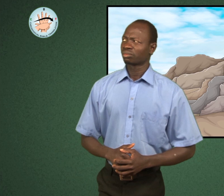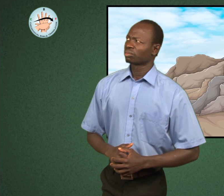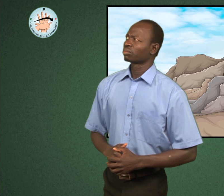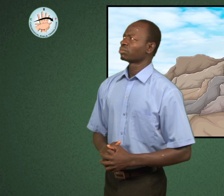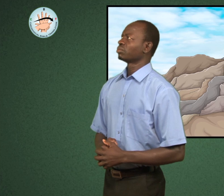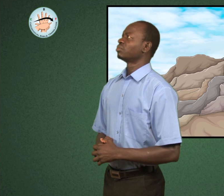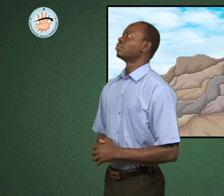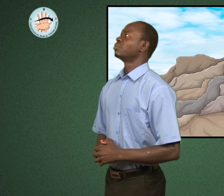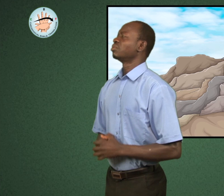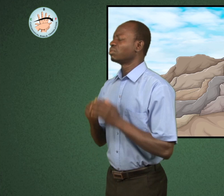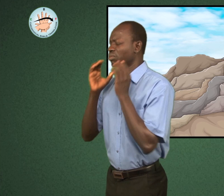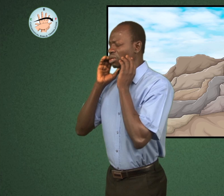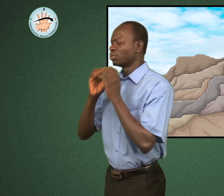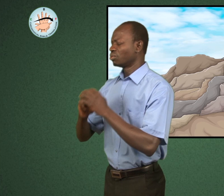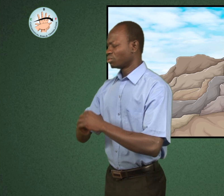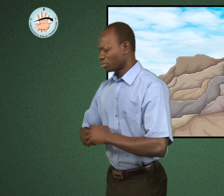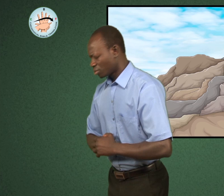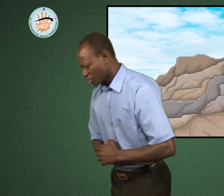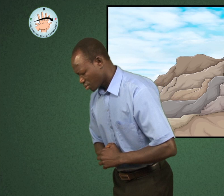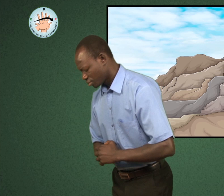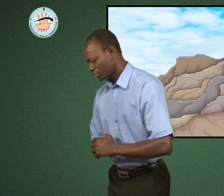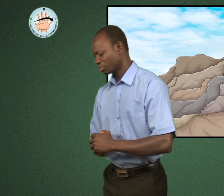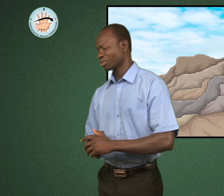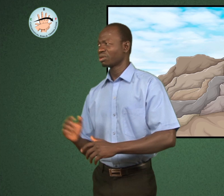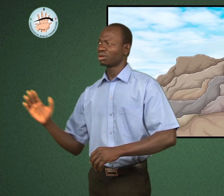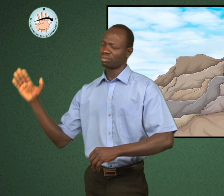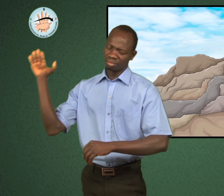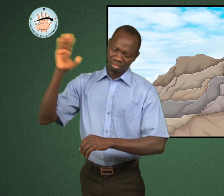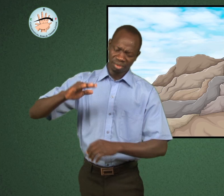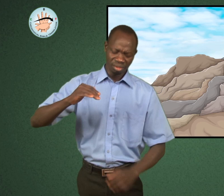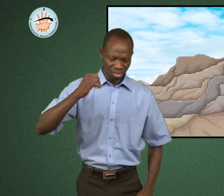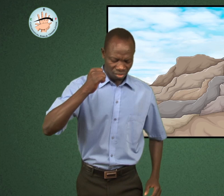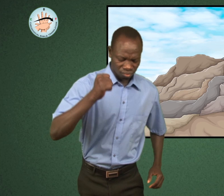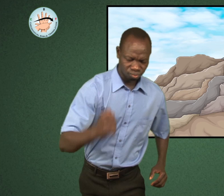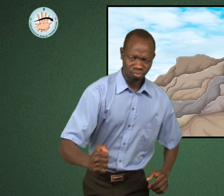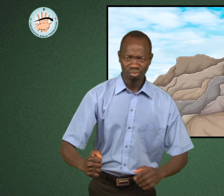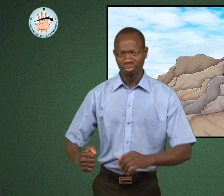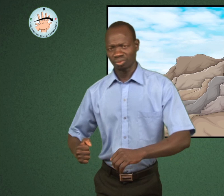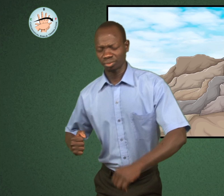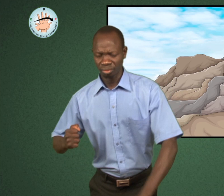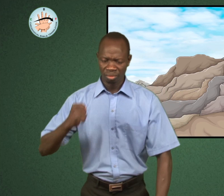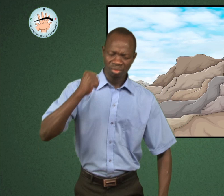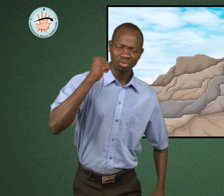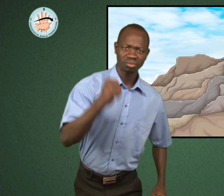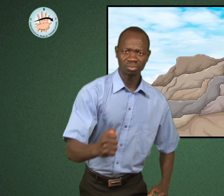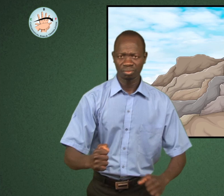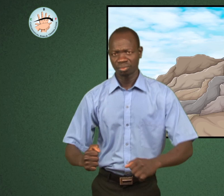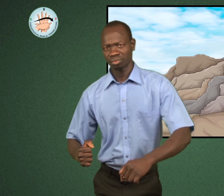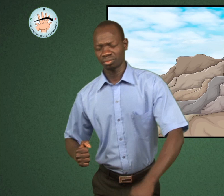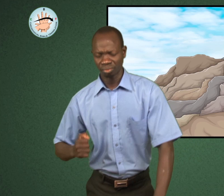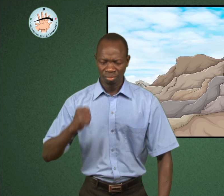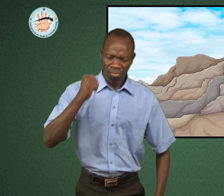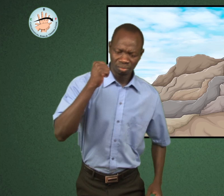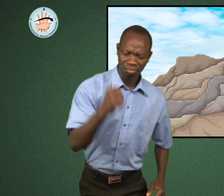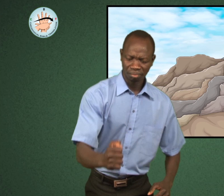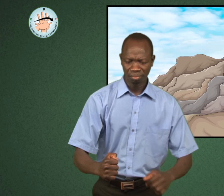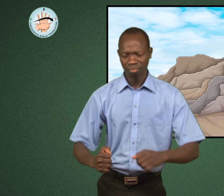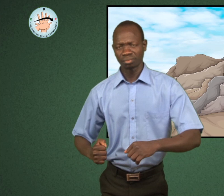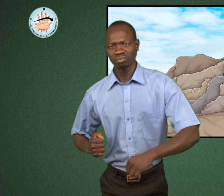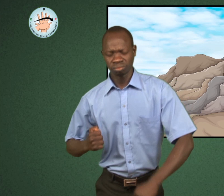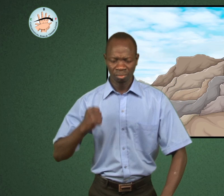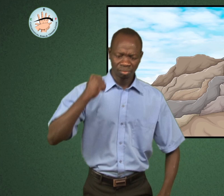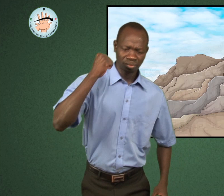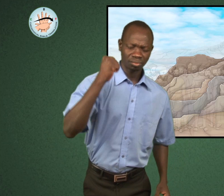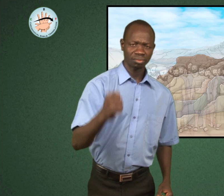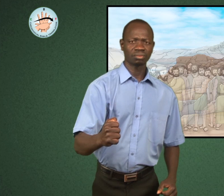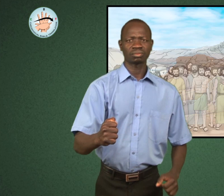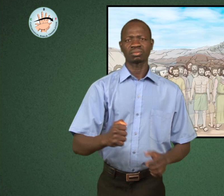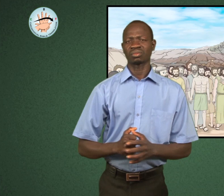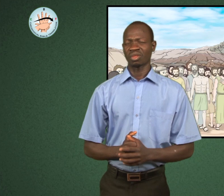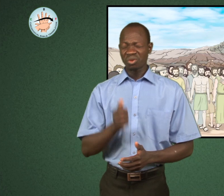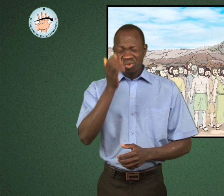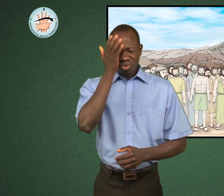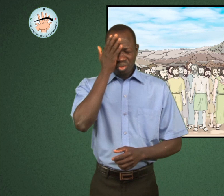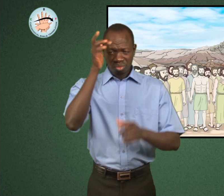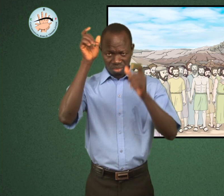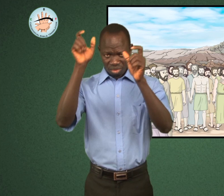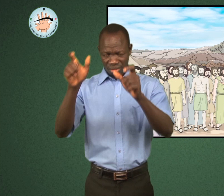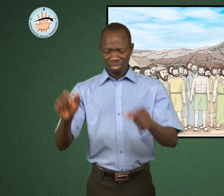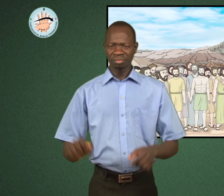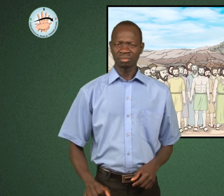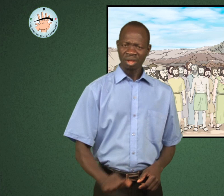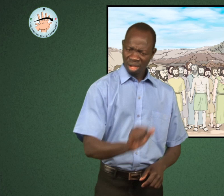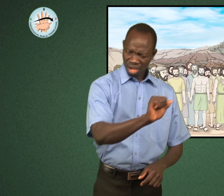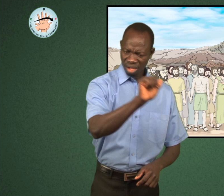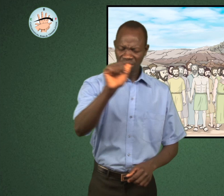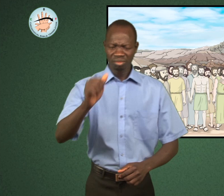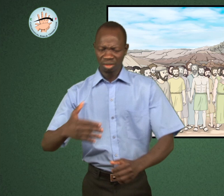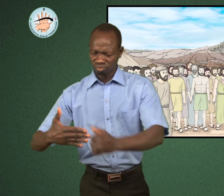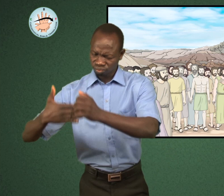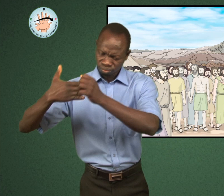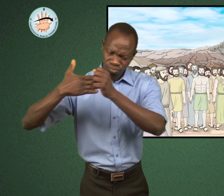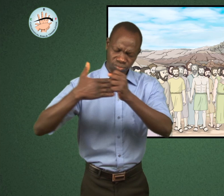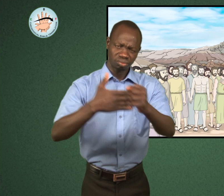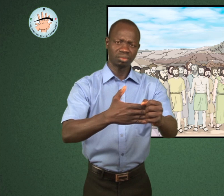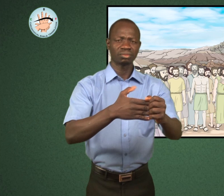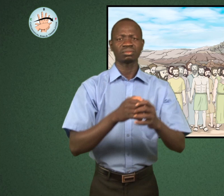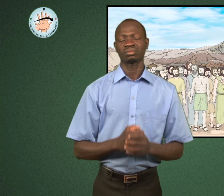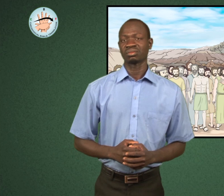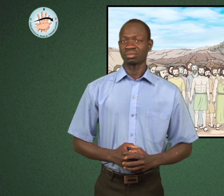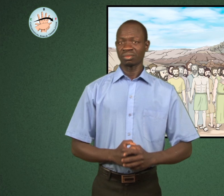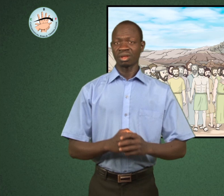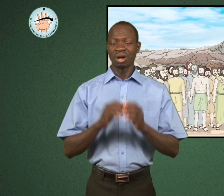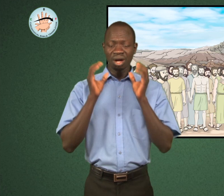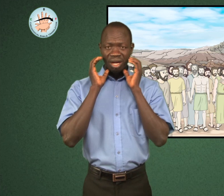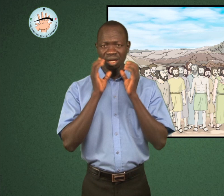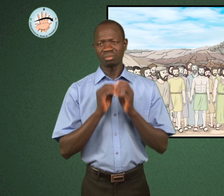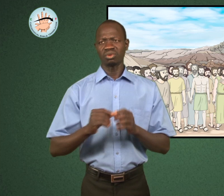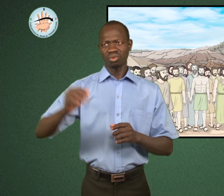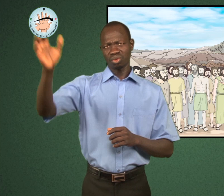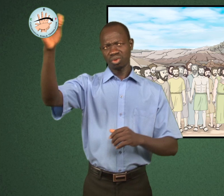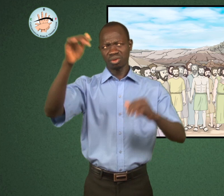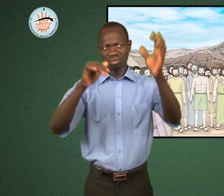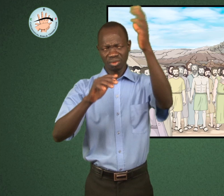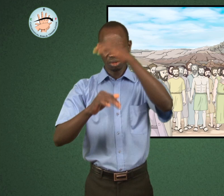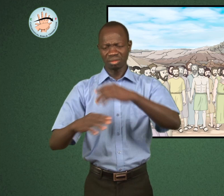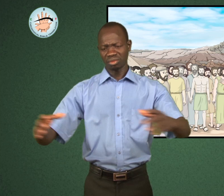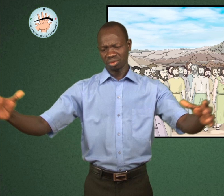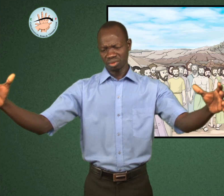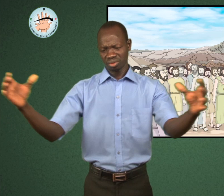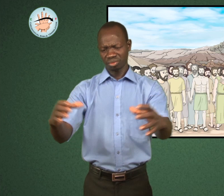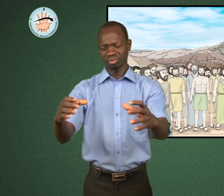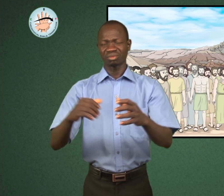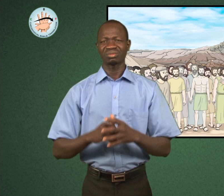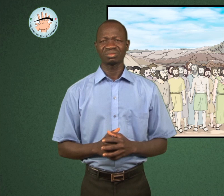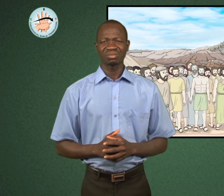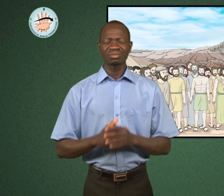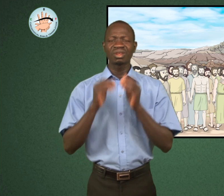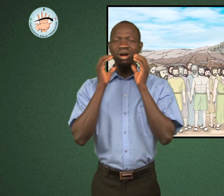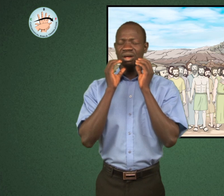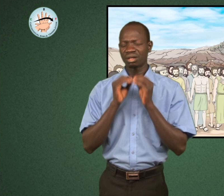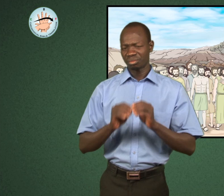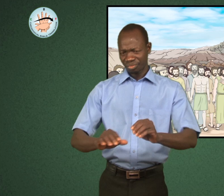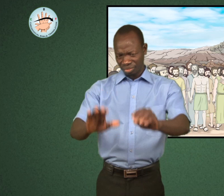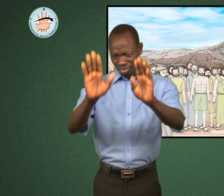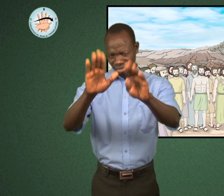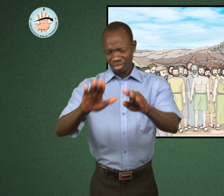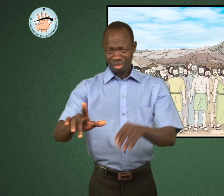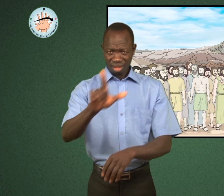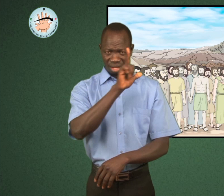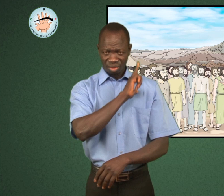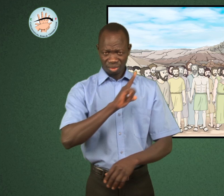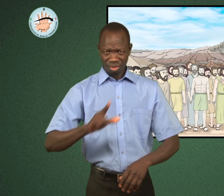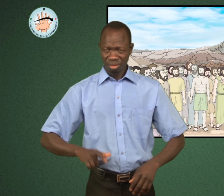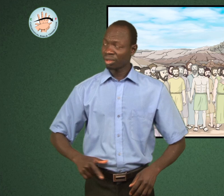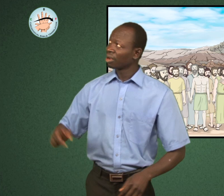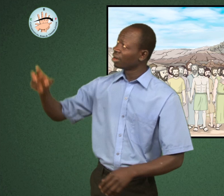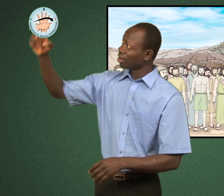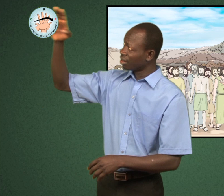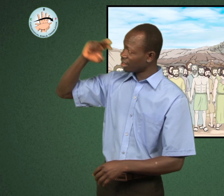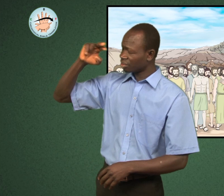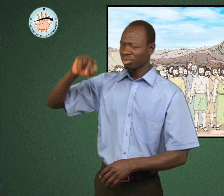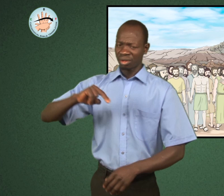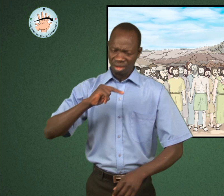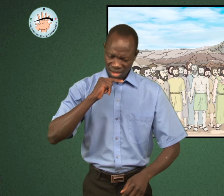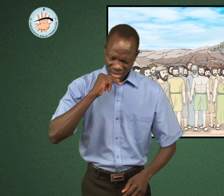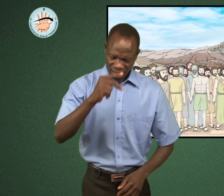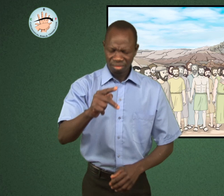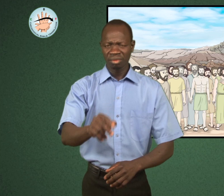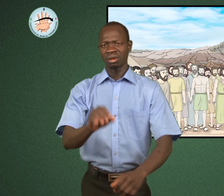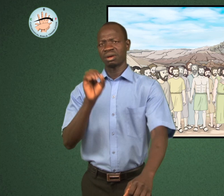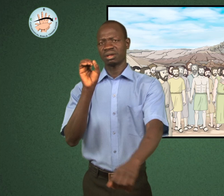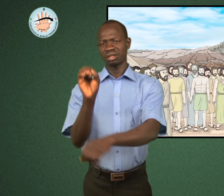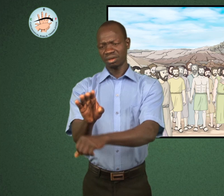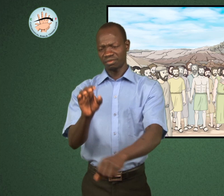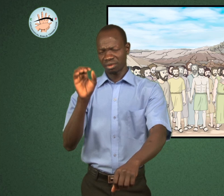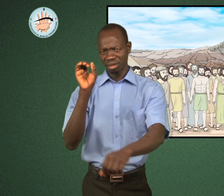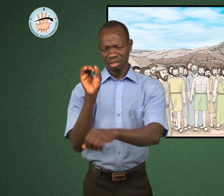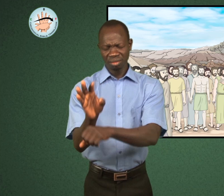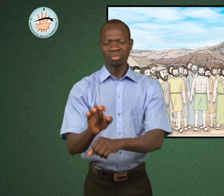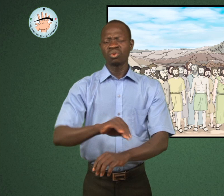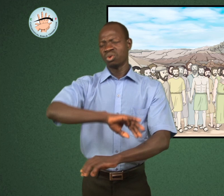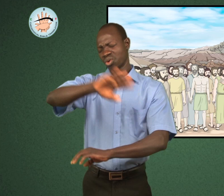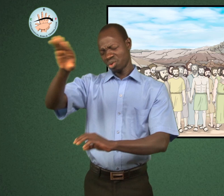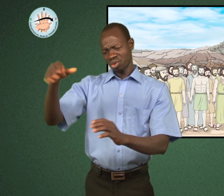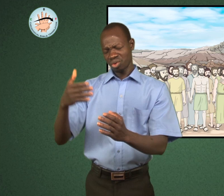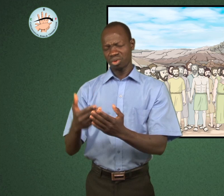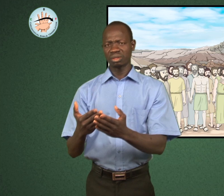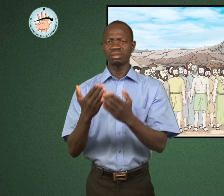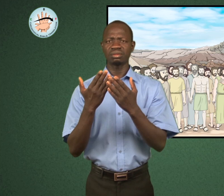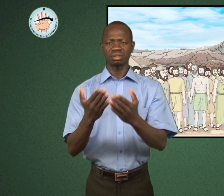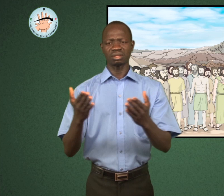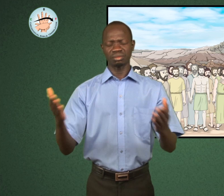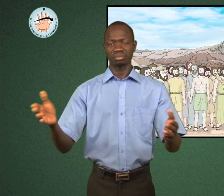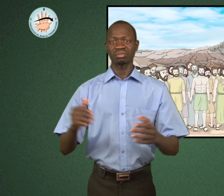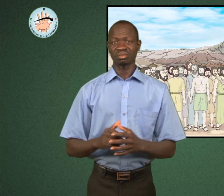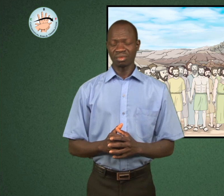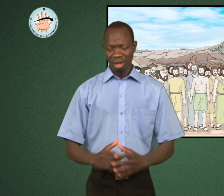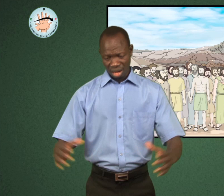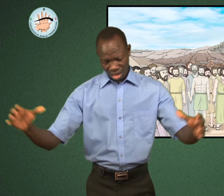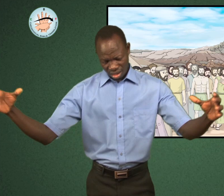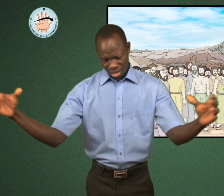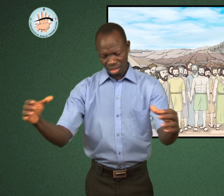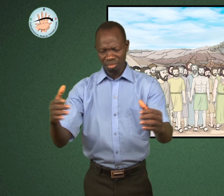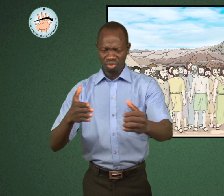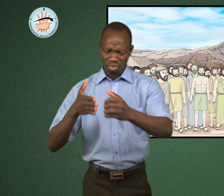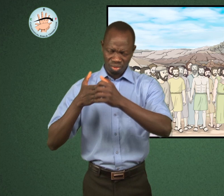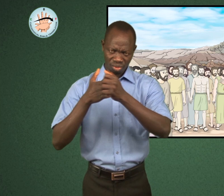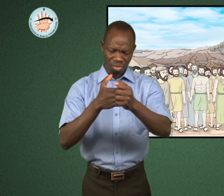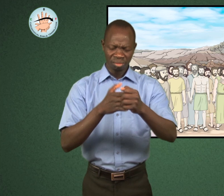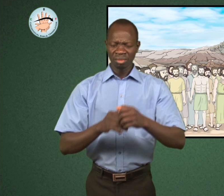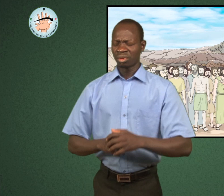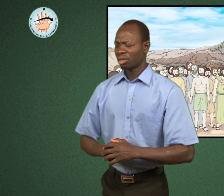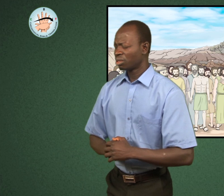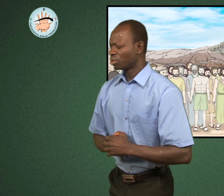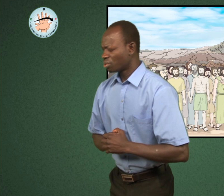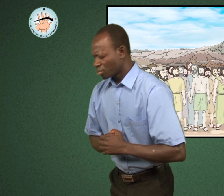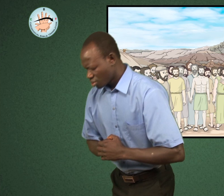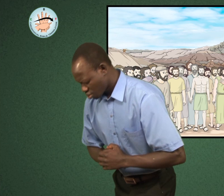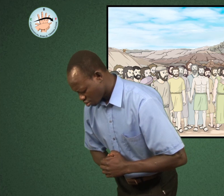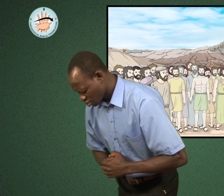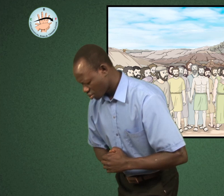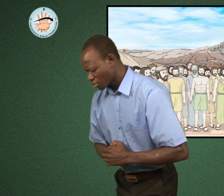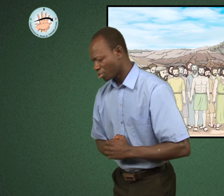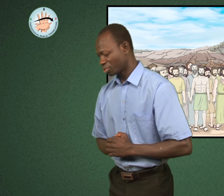So Moses went back and summoned the elders of the people and set before them all these words that the LORD had commanded him.